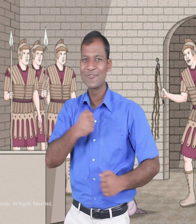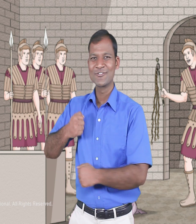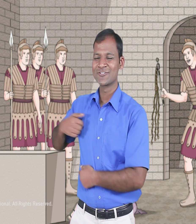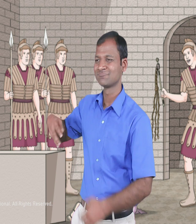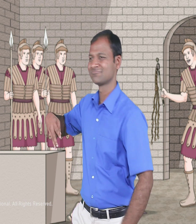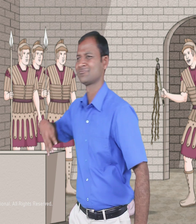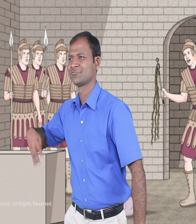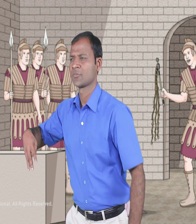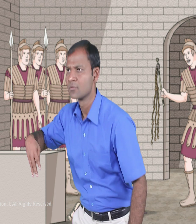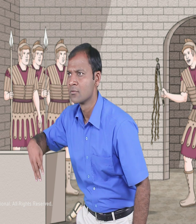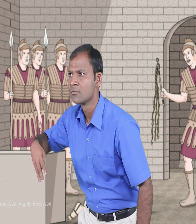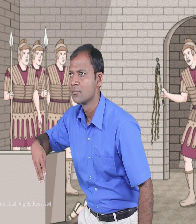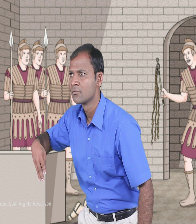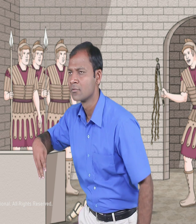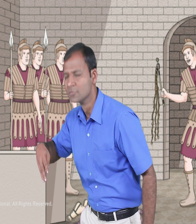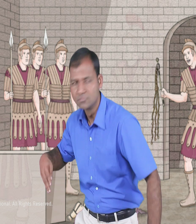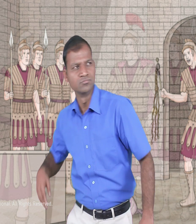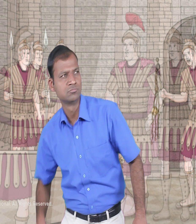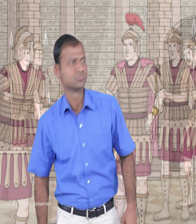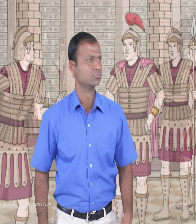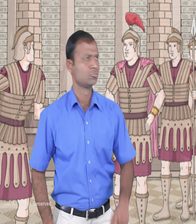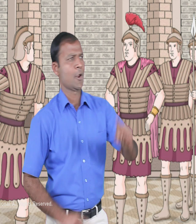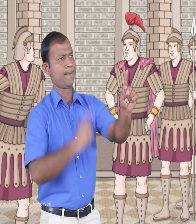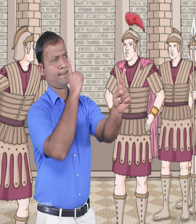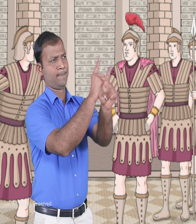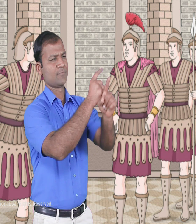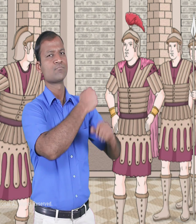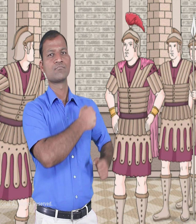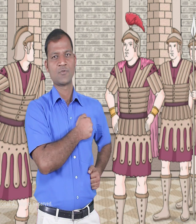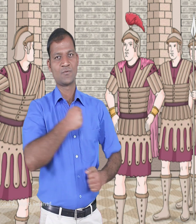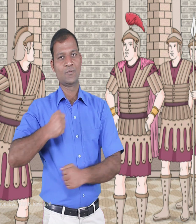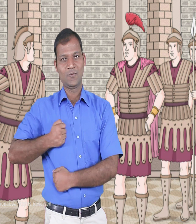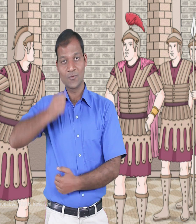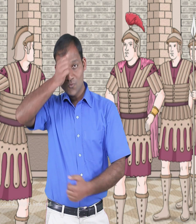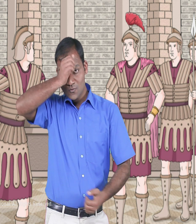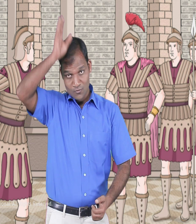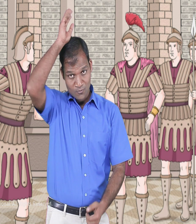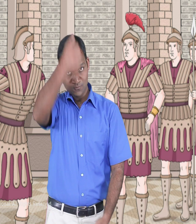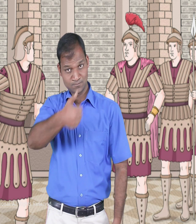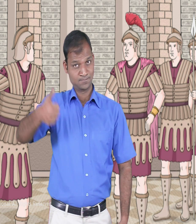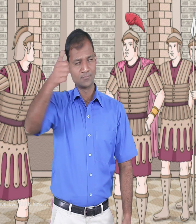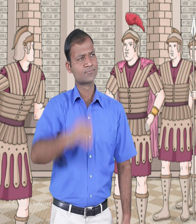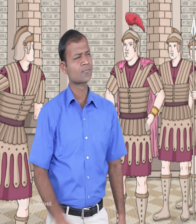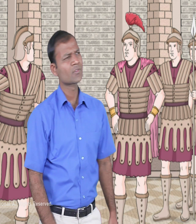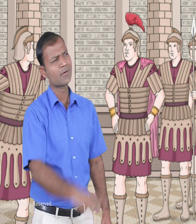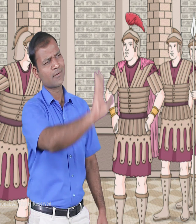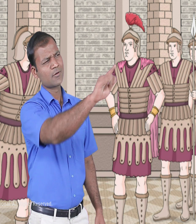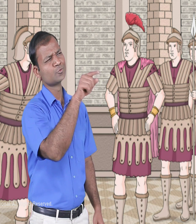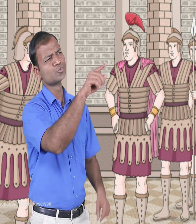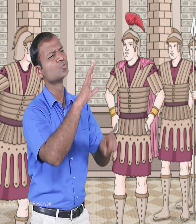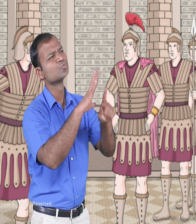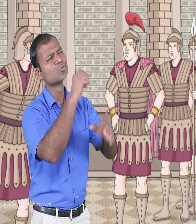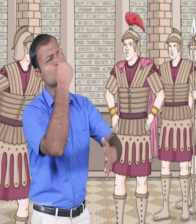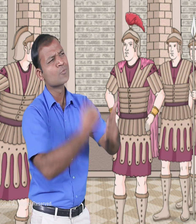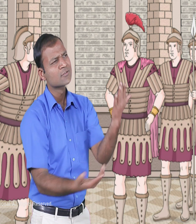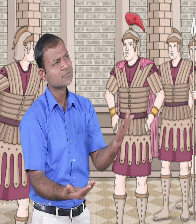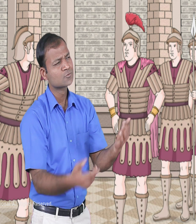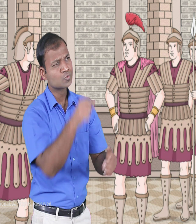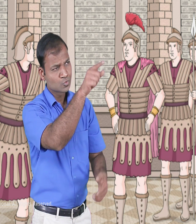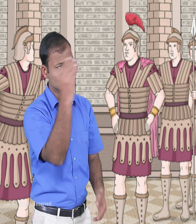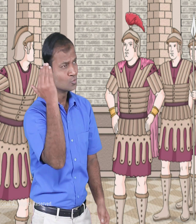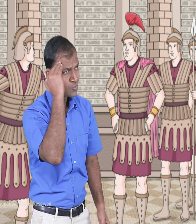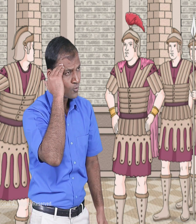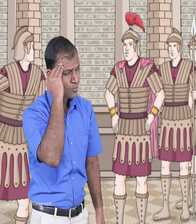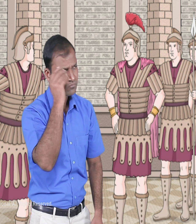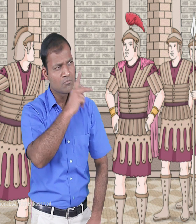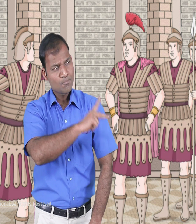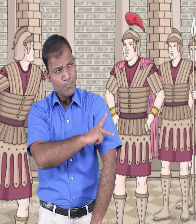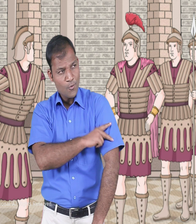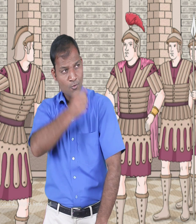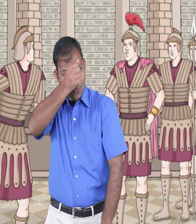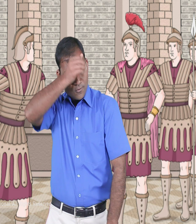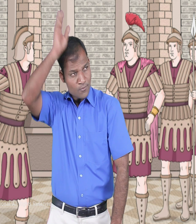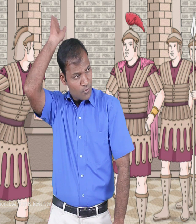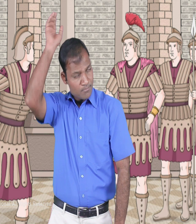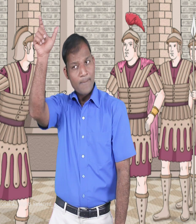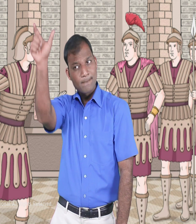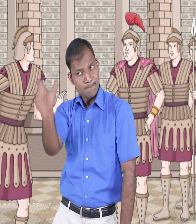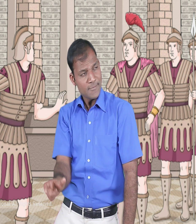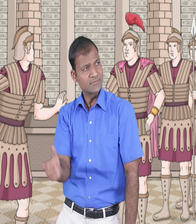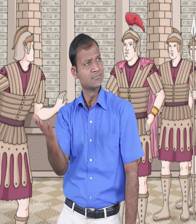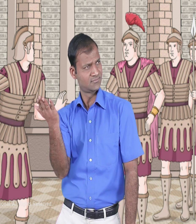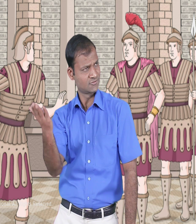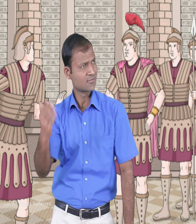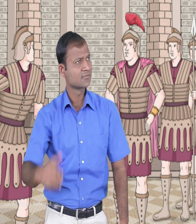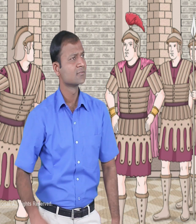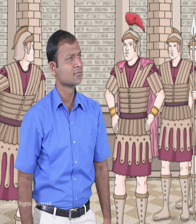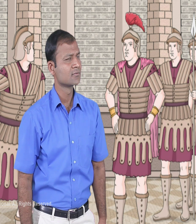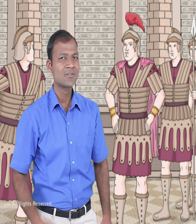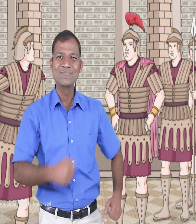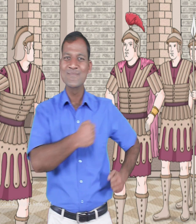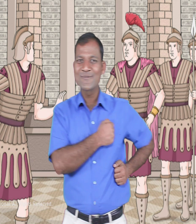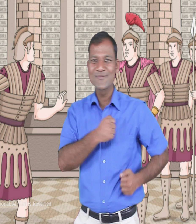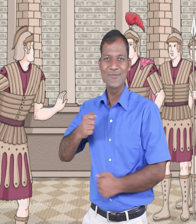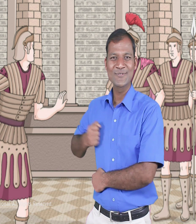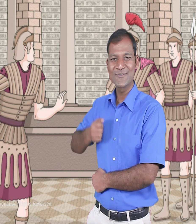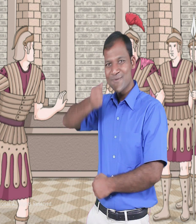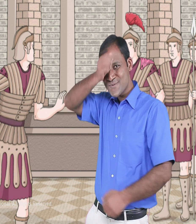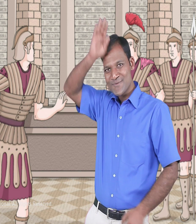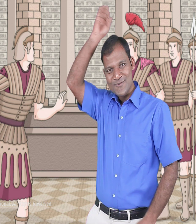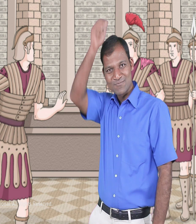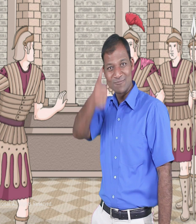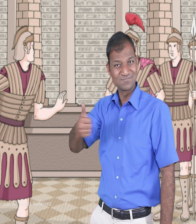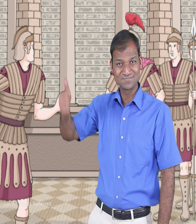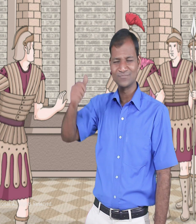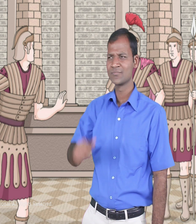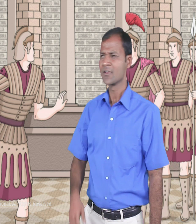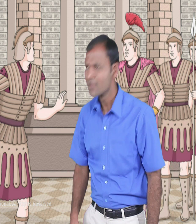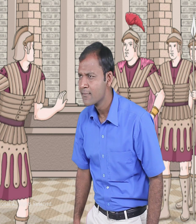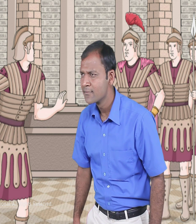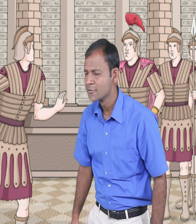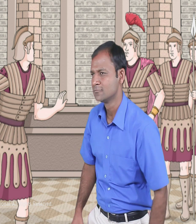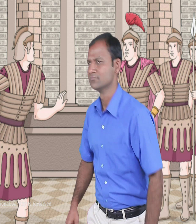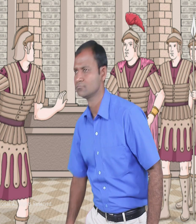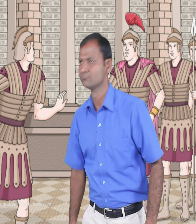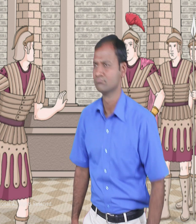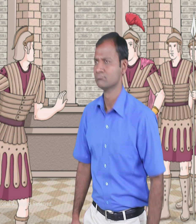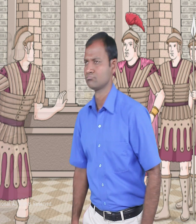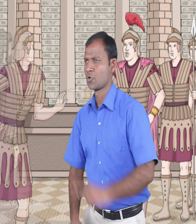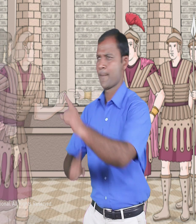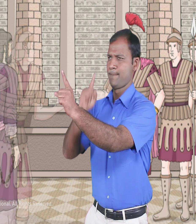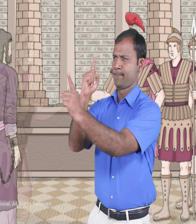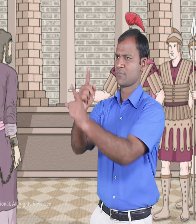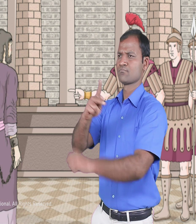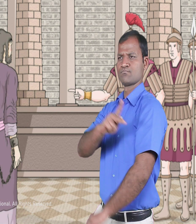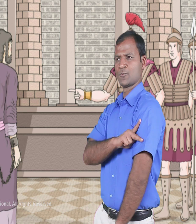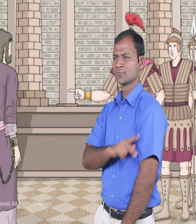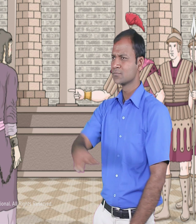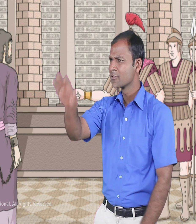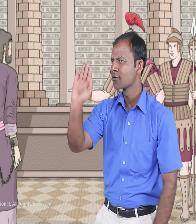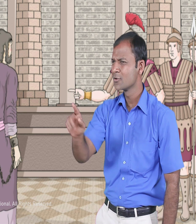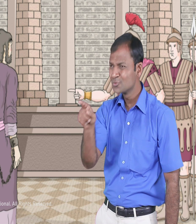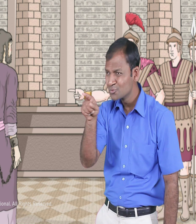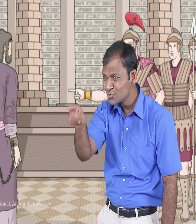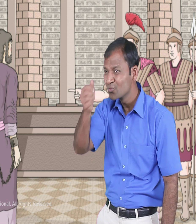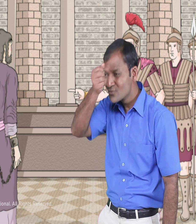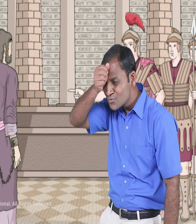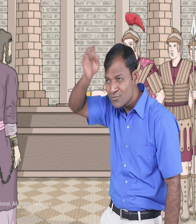On hearing this, the centurion went and reported it to the commander. “What are you going to do?” he said. “This man is a Roman citizen.”